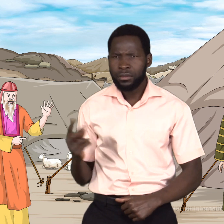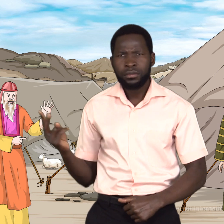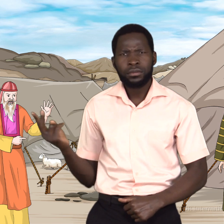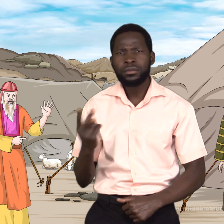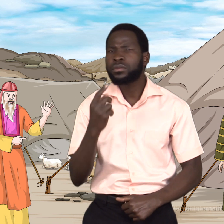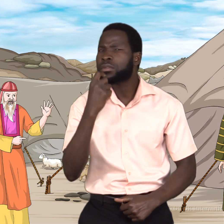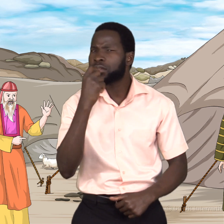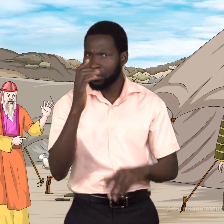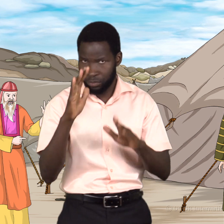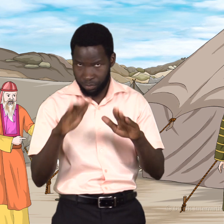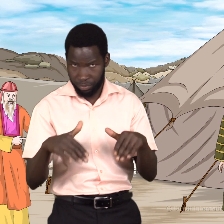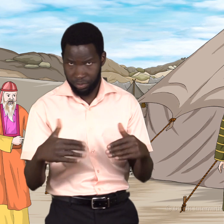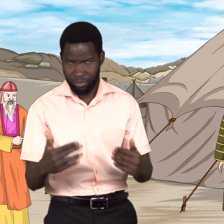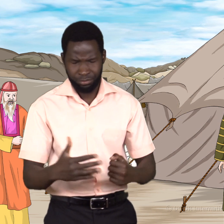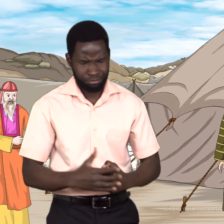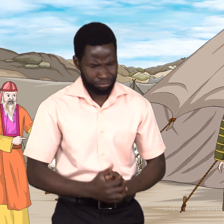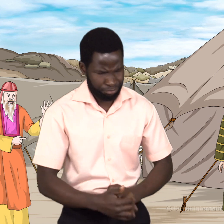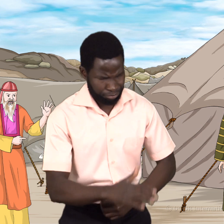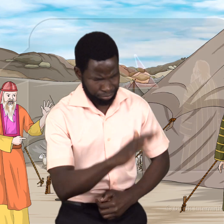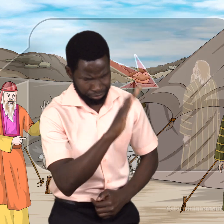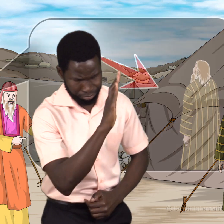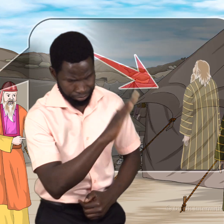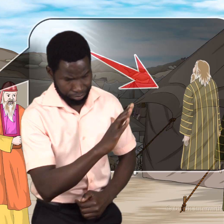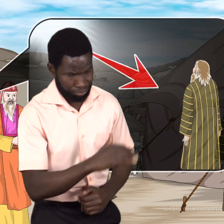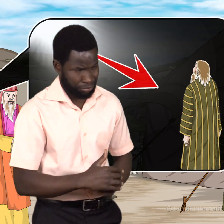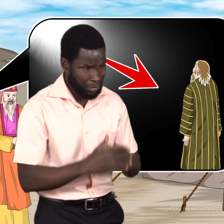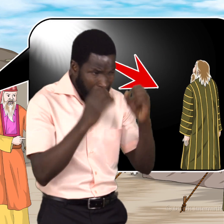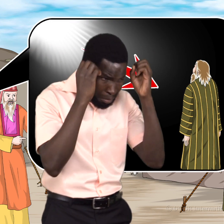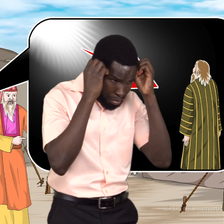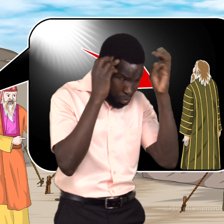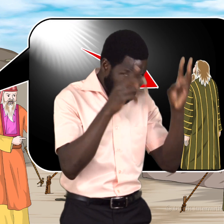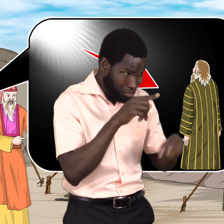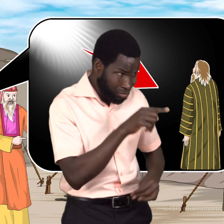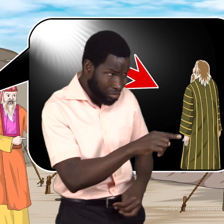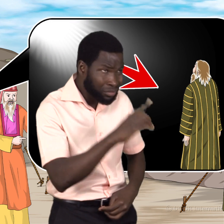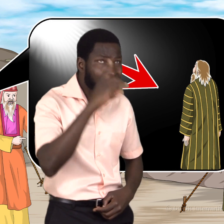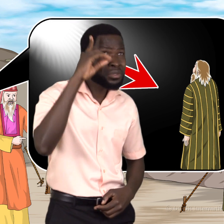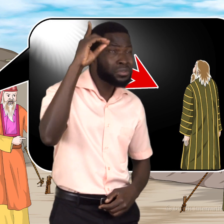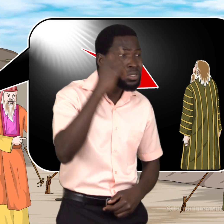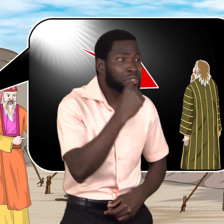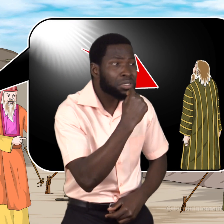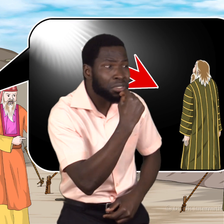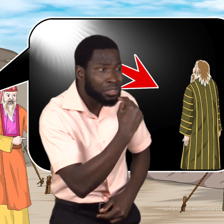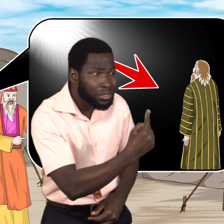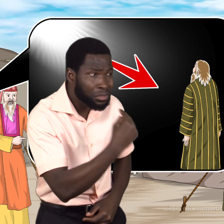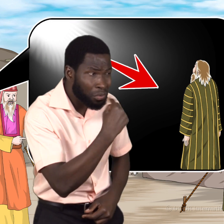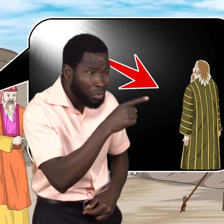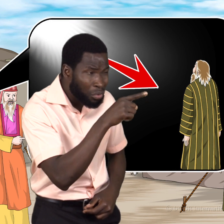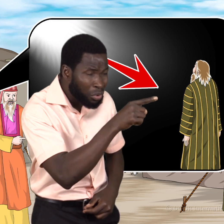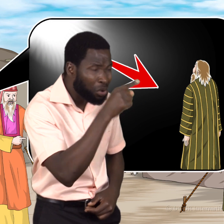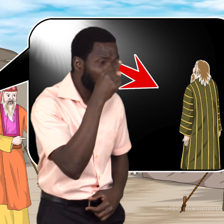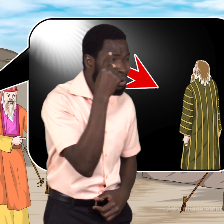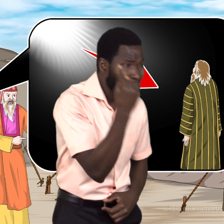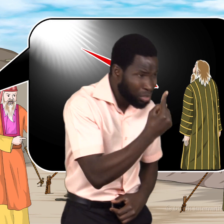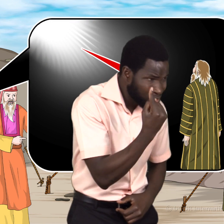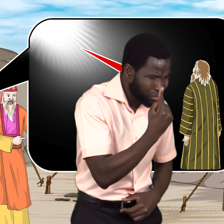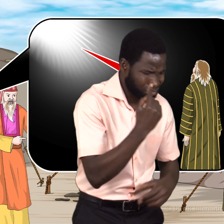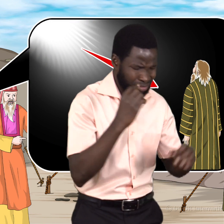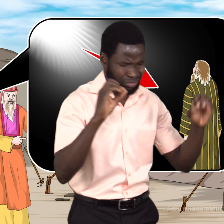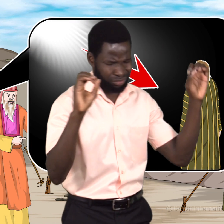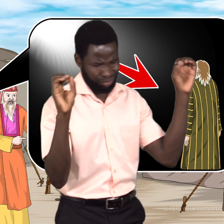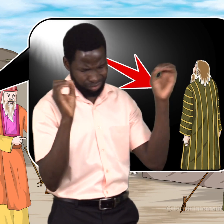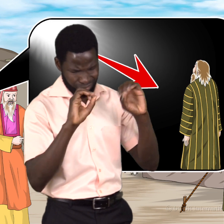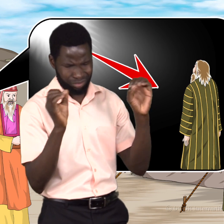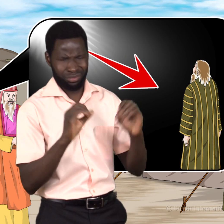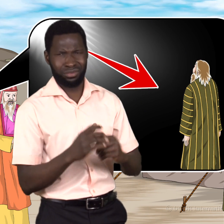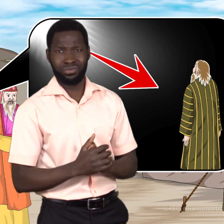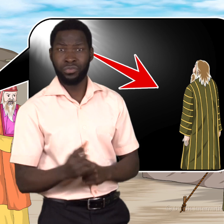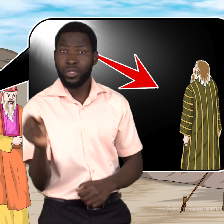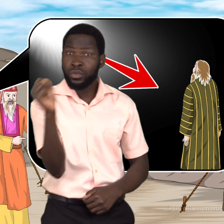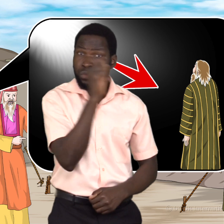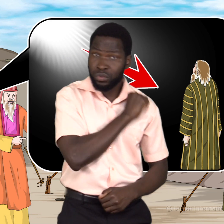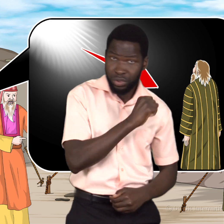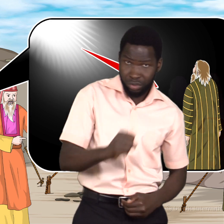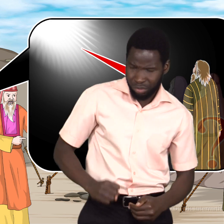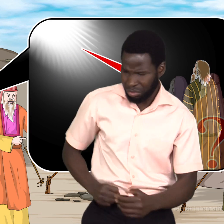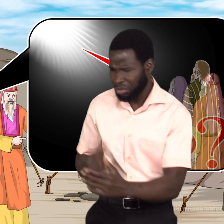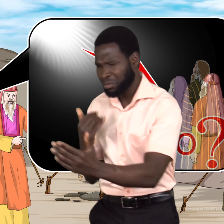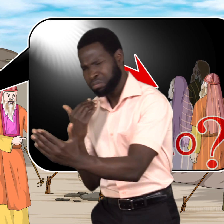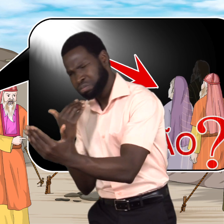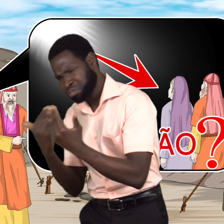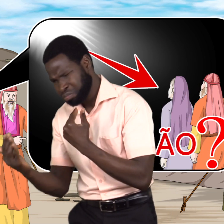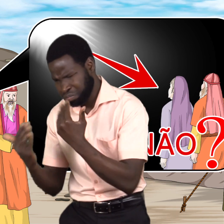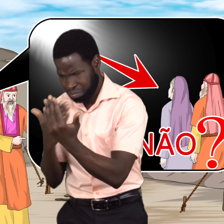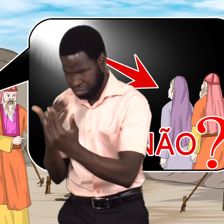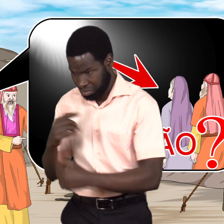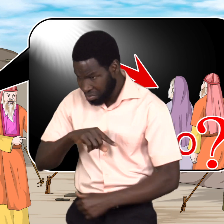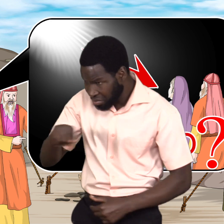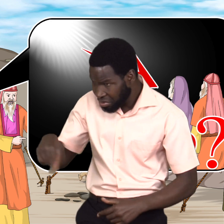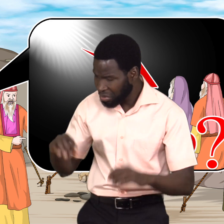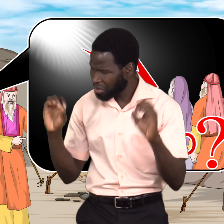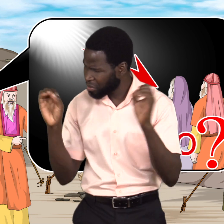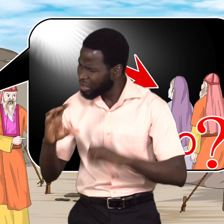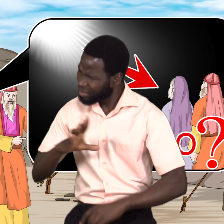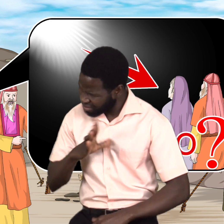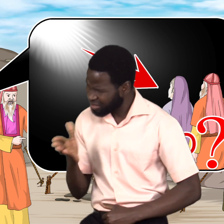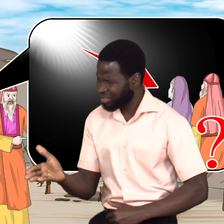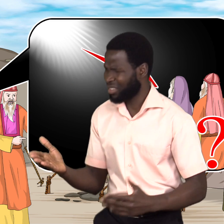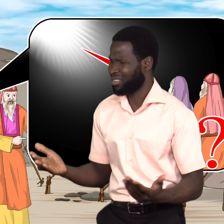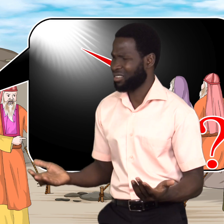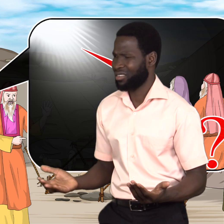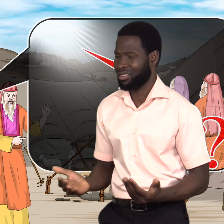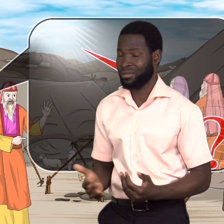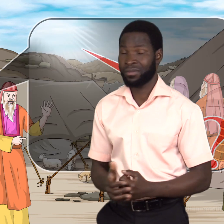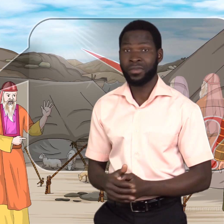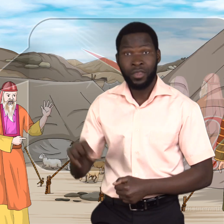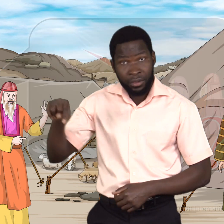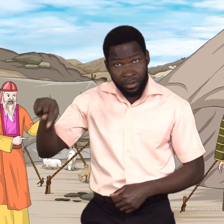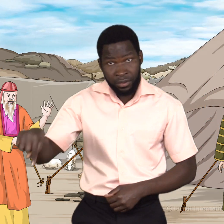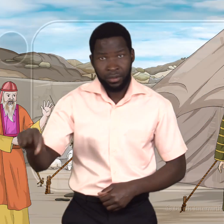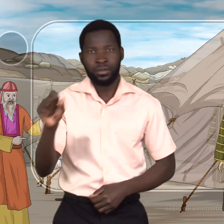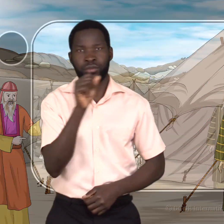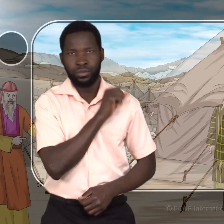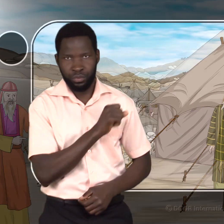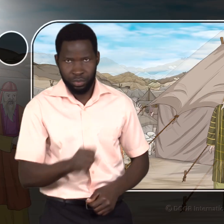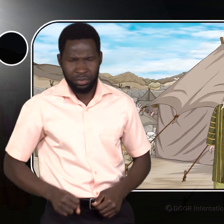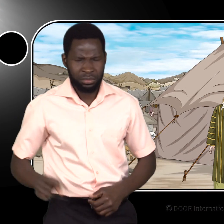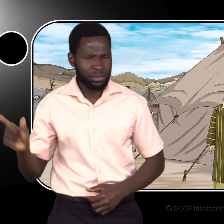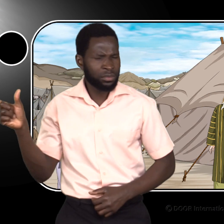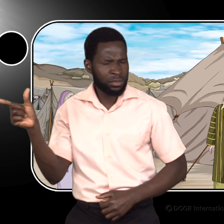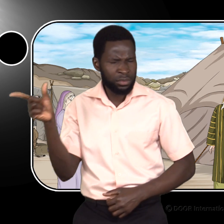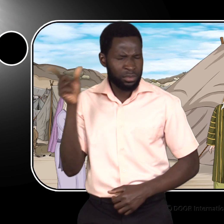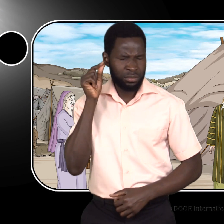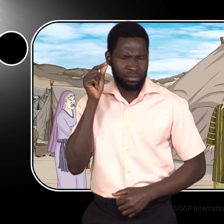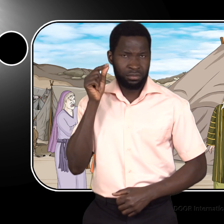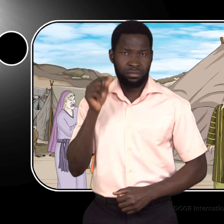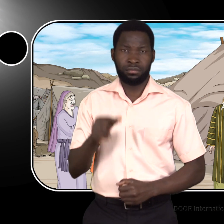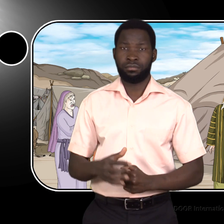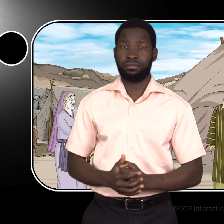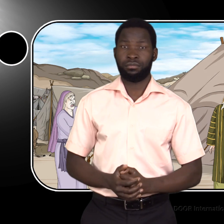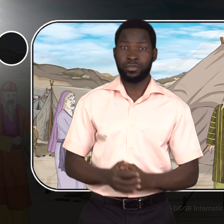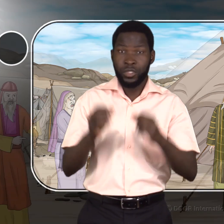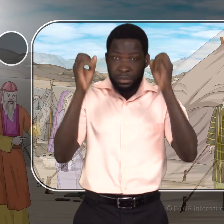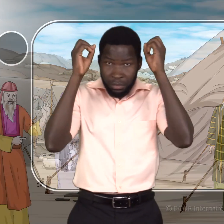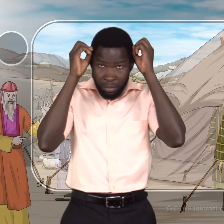“Does the LORD speak only through Moses?” they said. “Does He not also speak through us?”